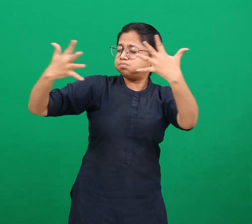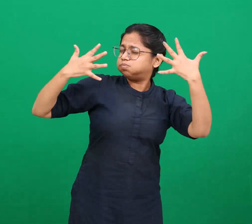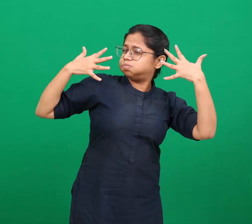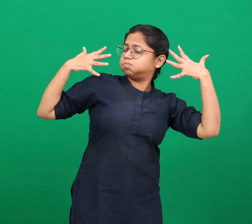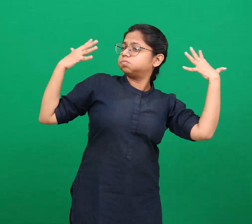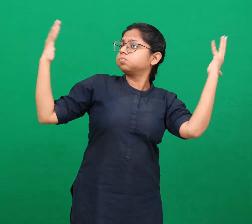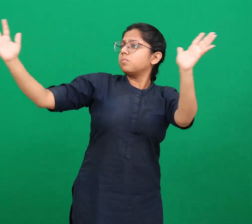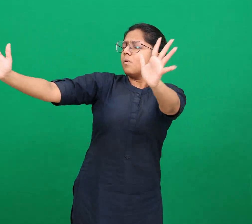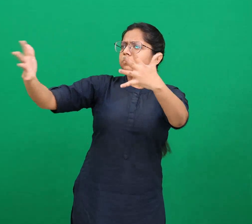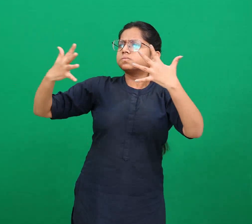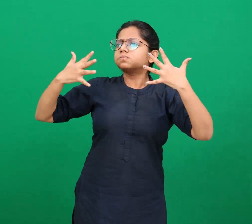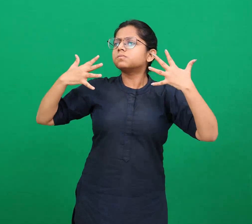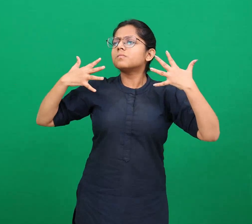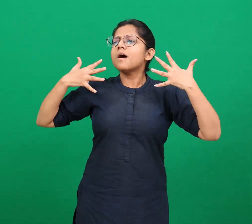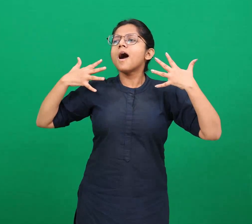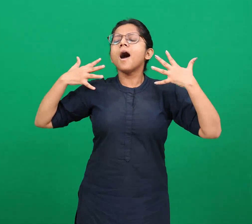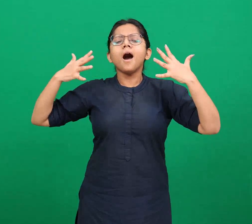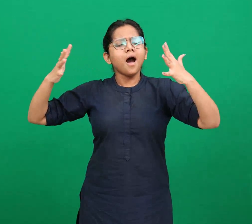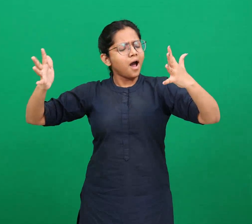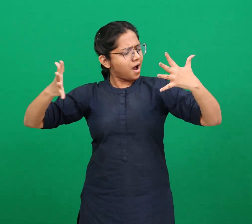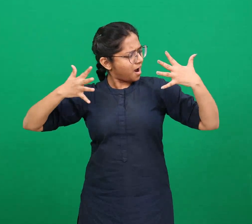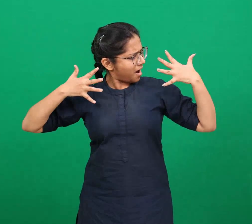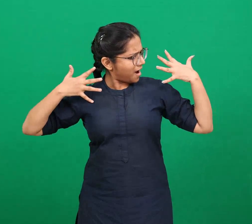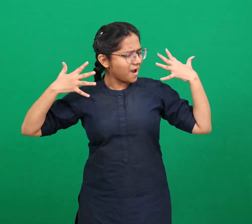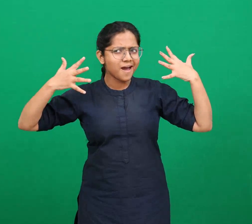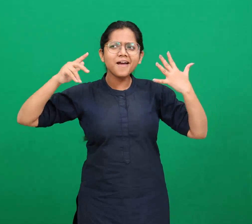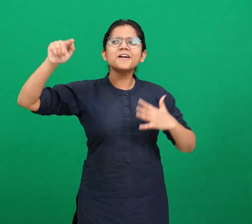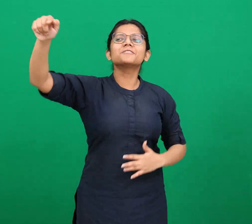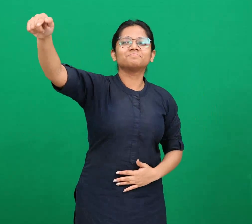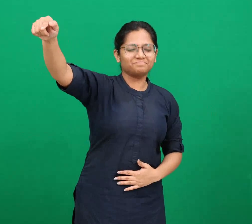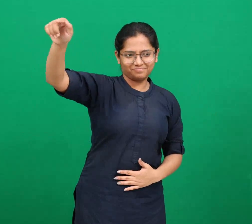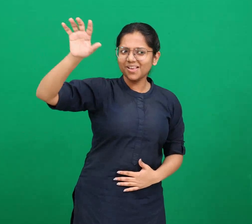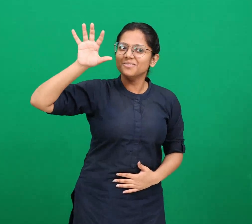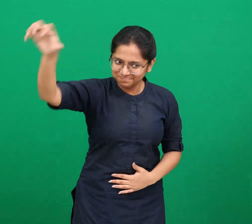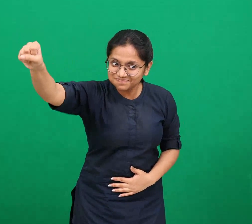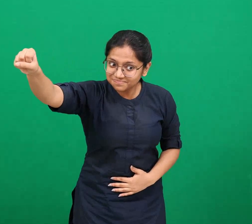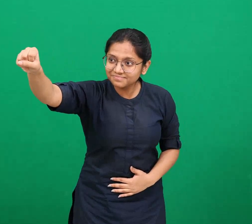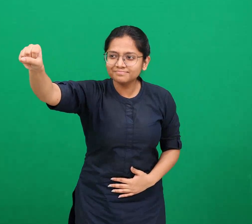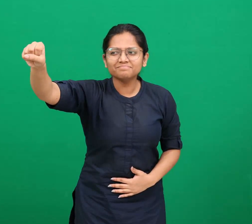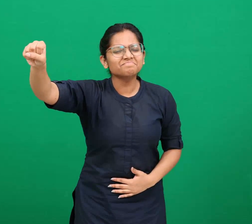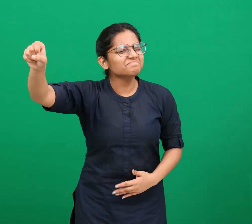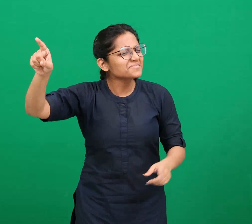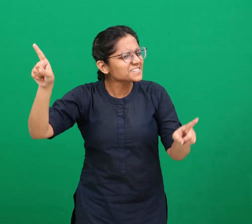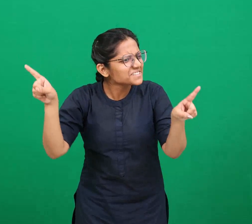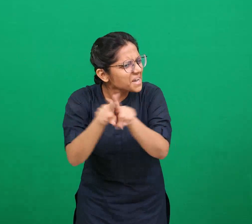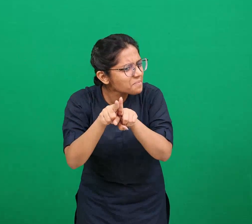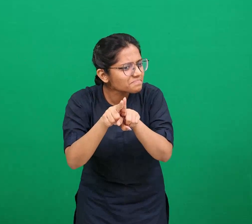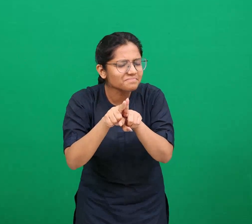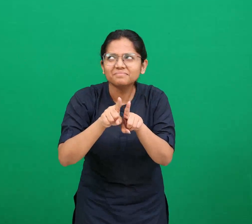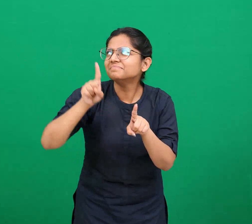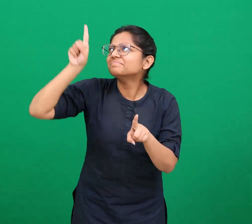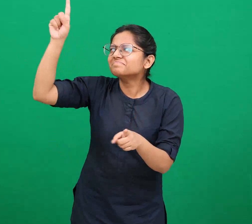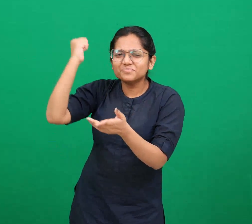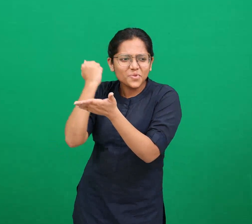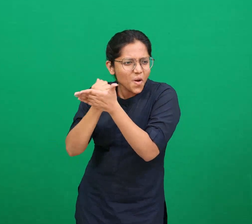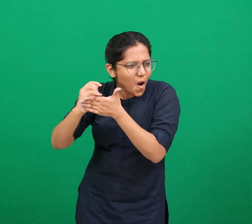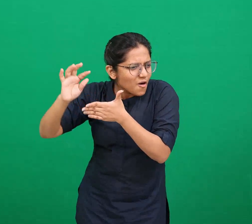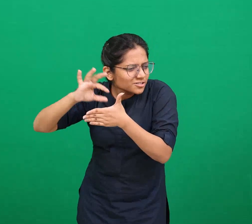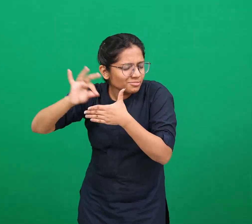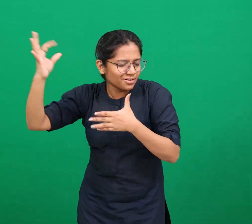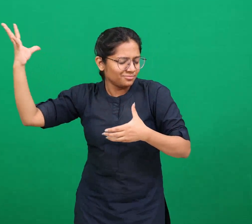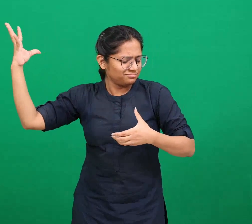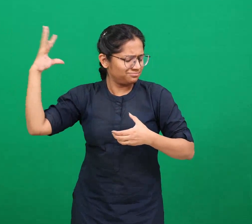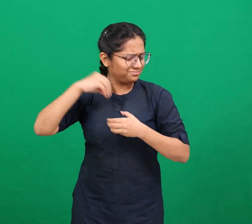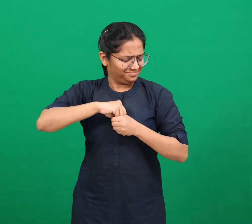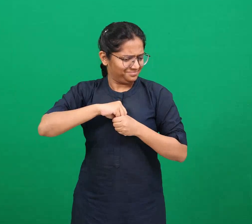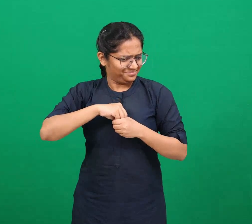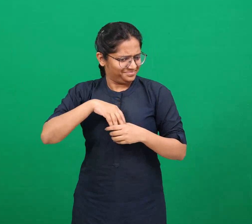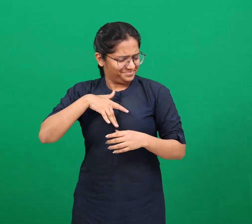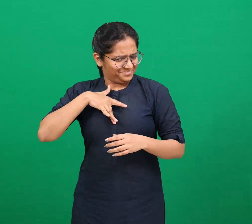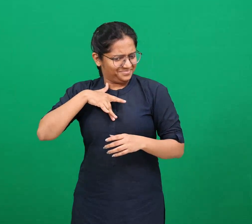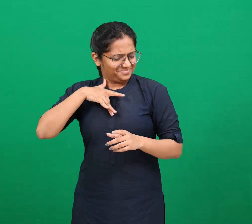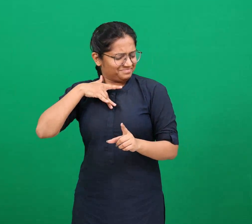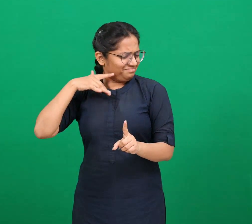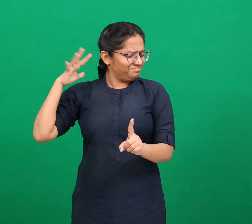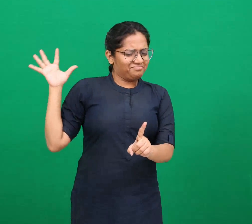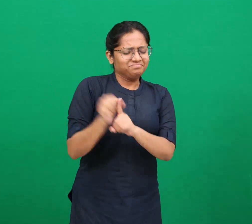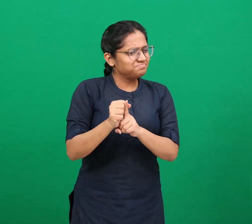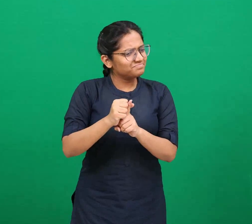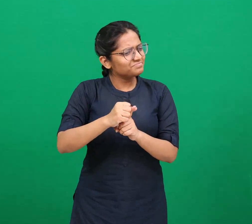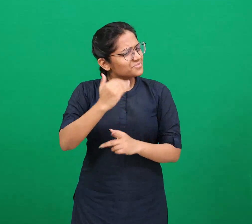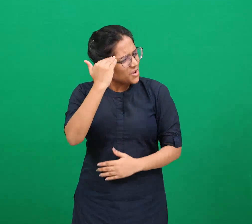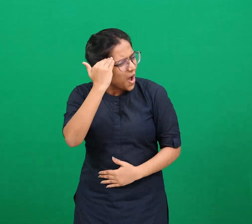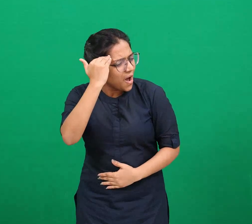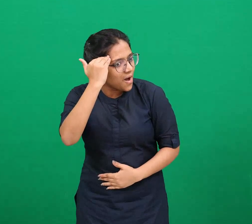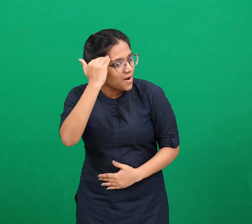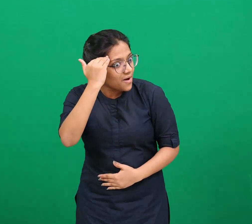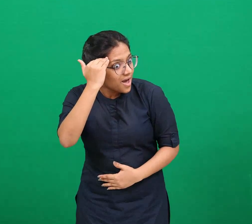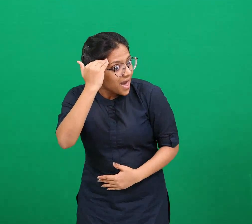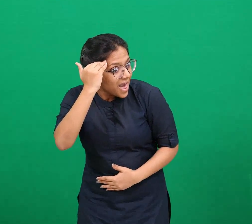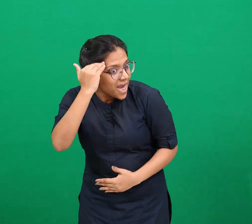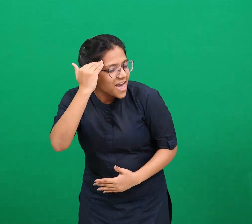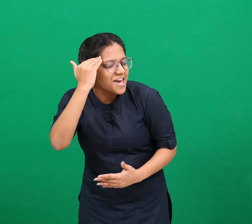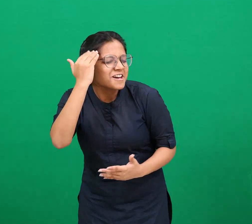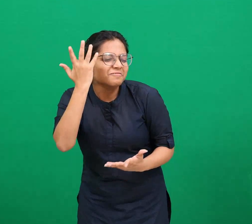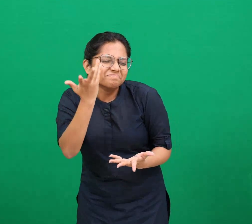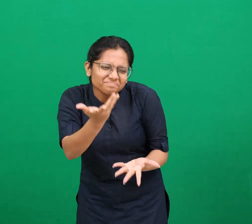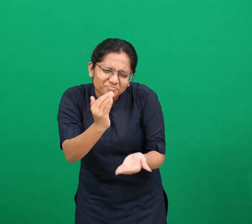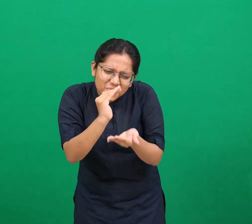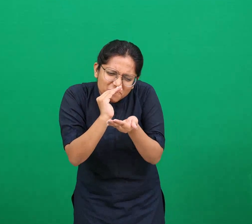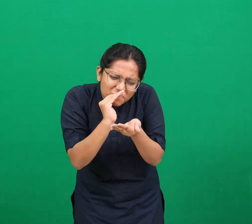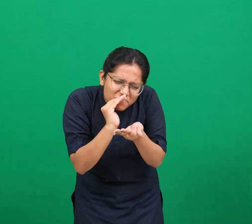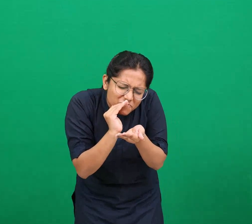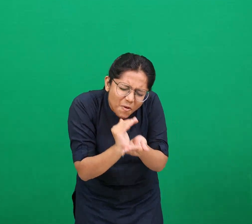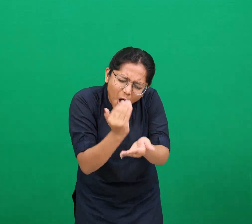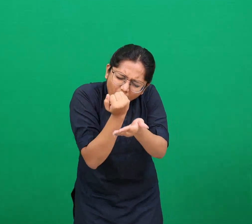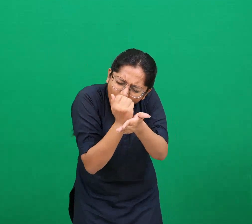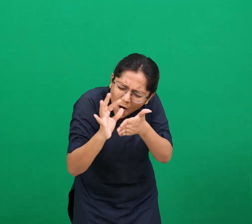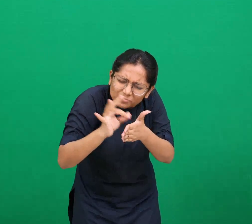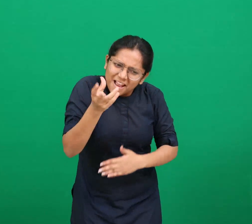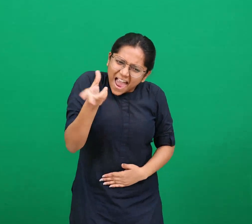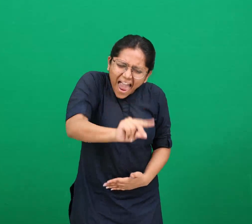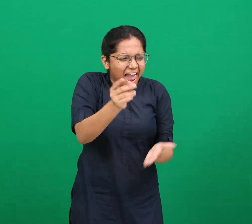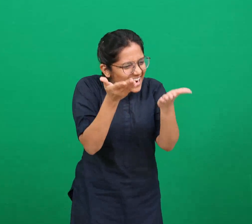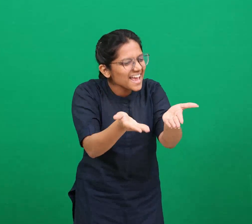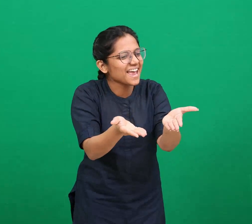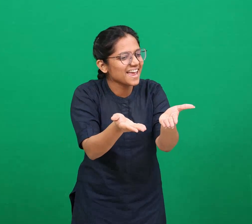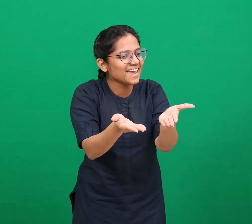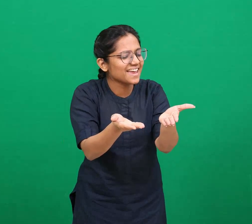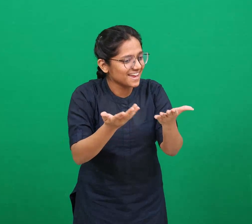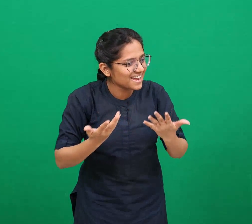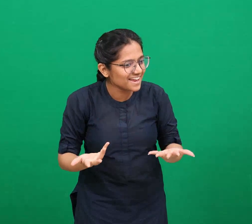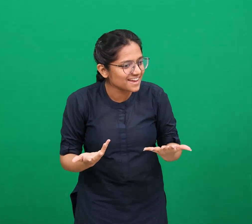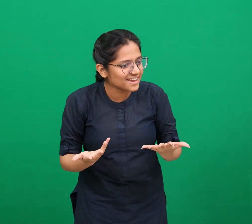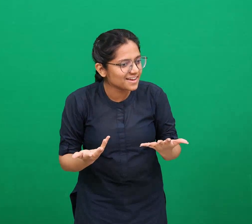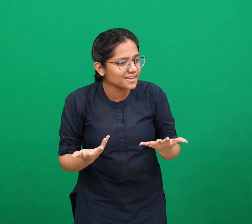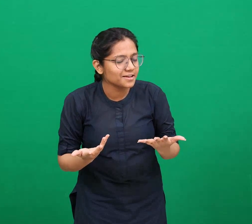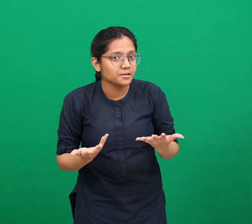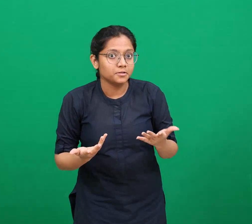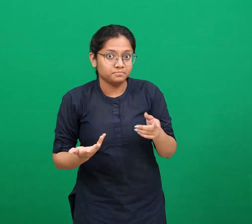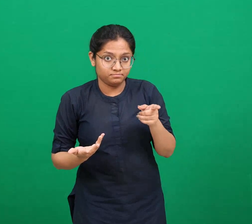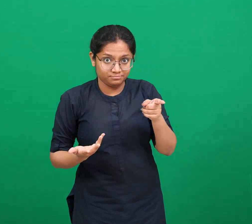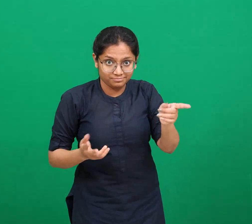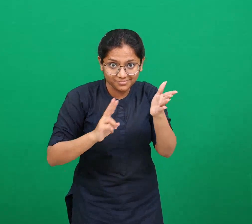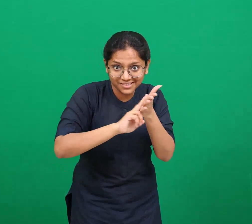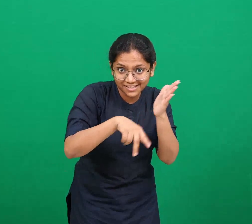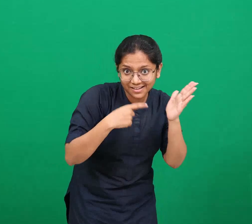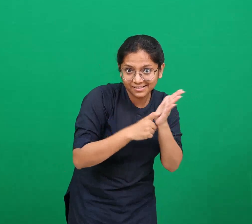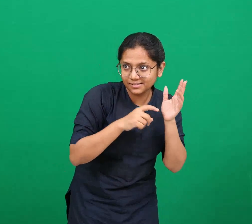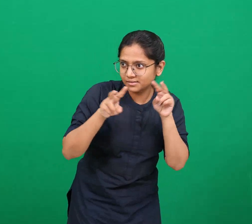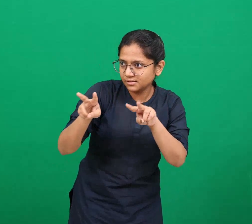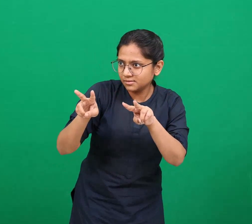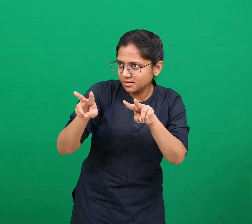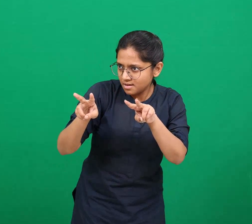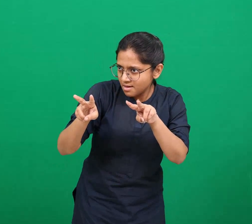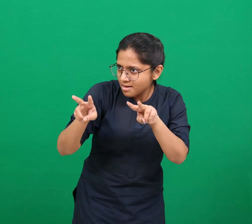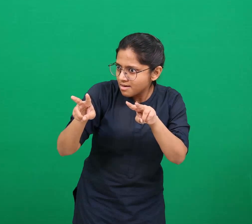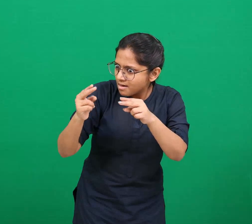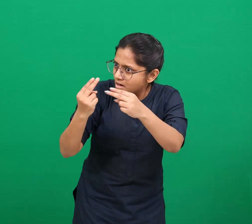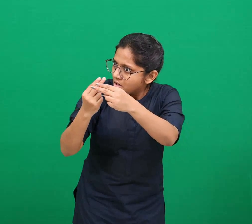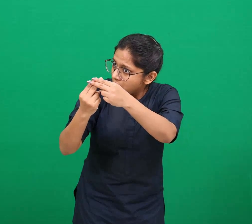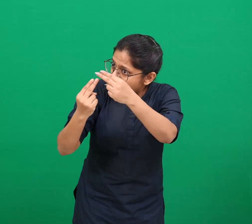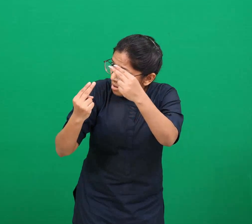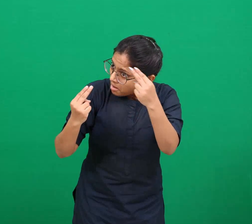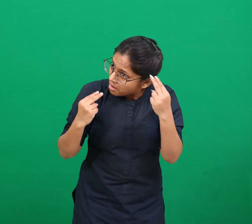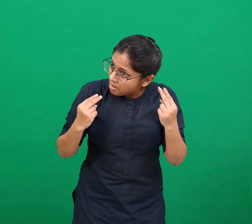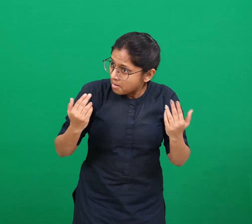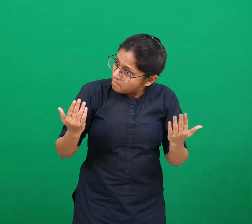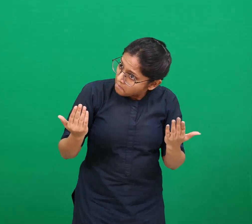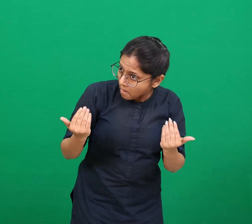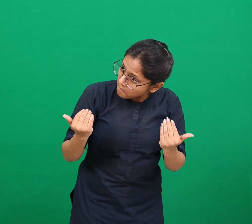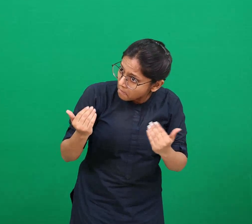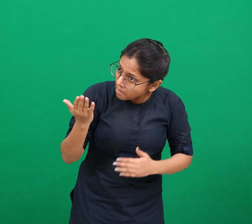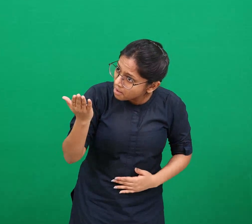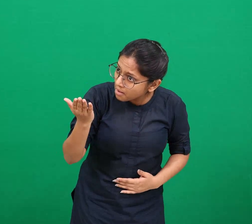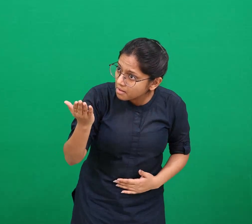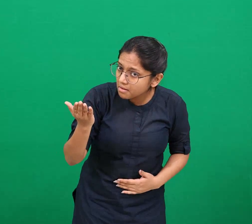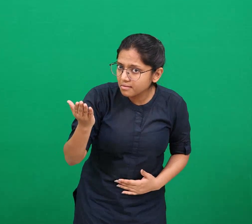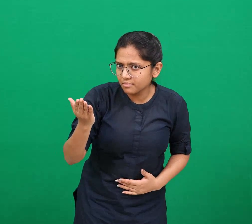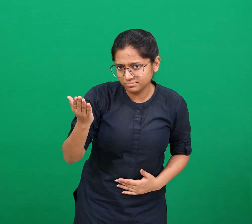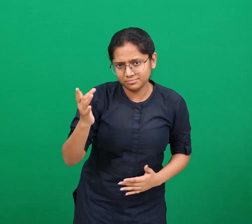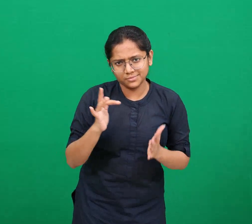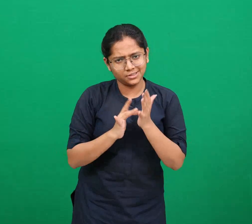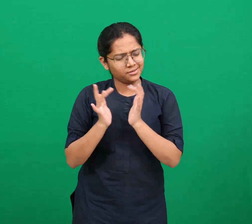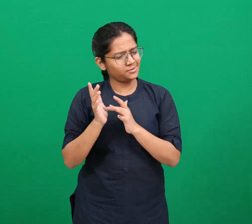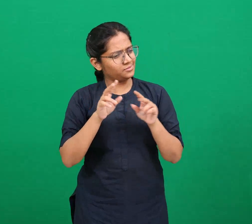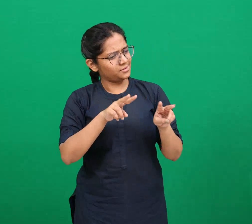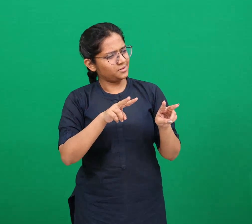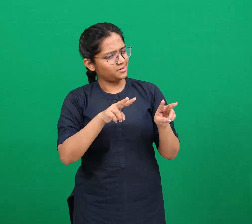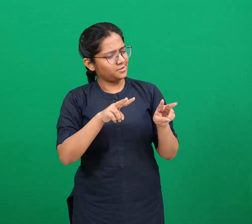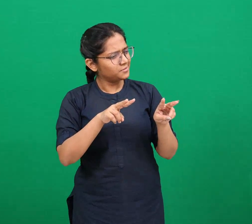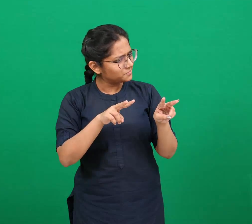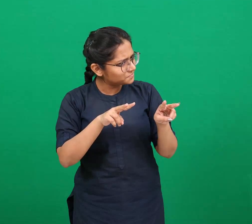So it is with everyone born of the Spirit." "How can this be?" Nicodemus asked.